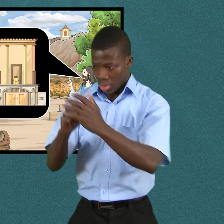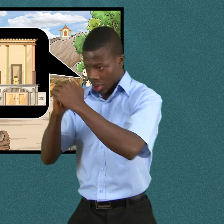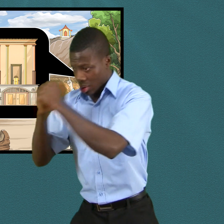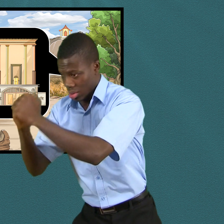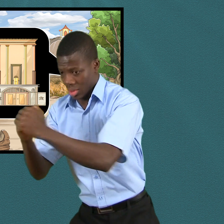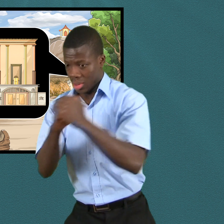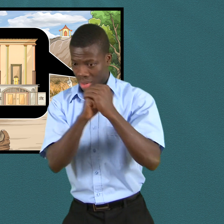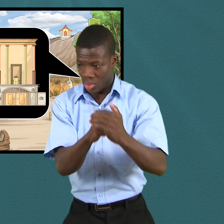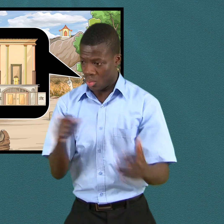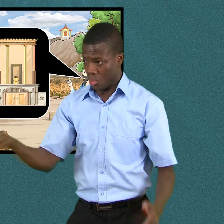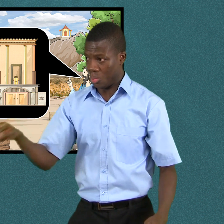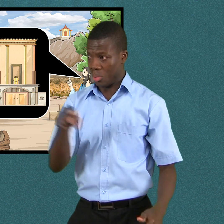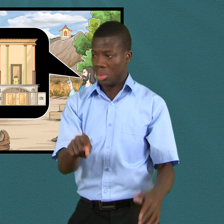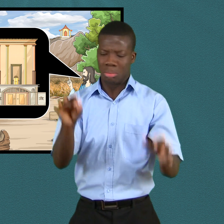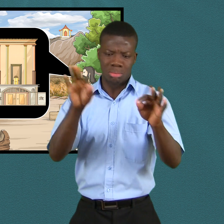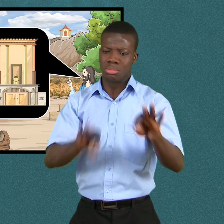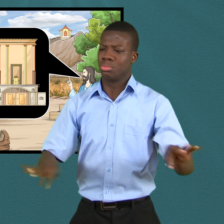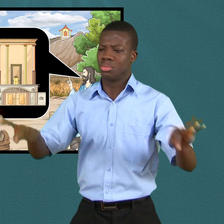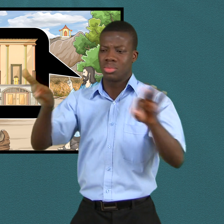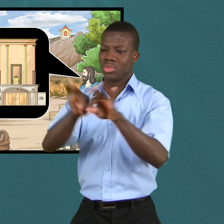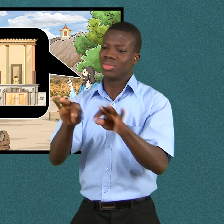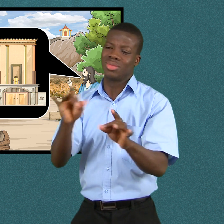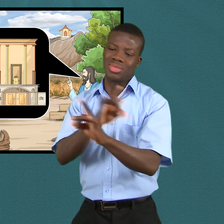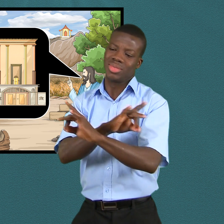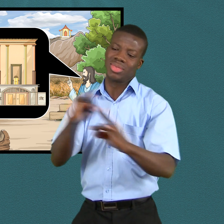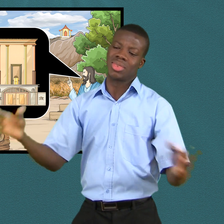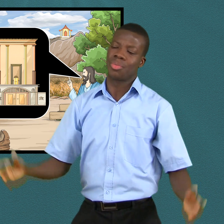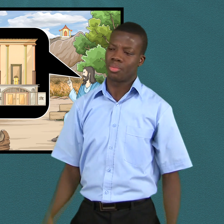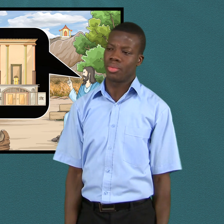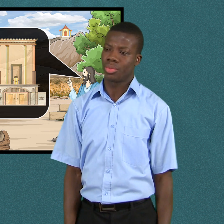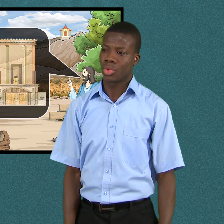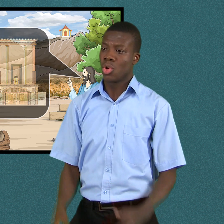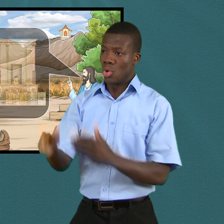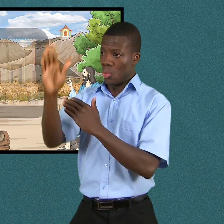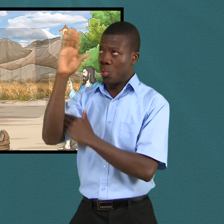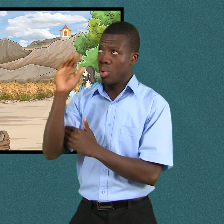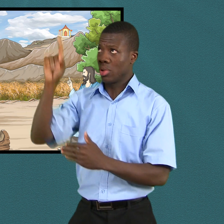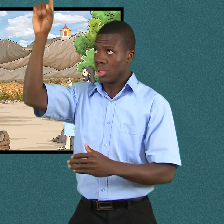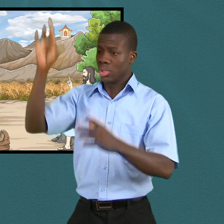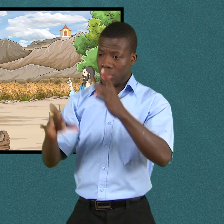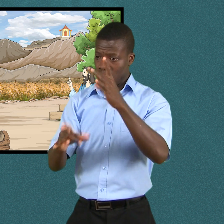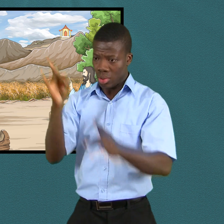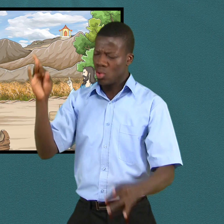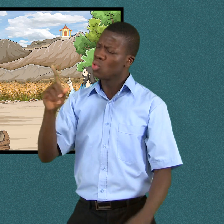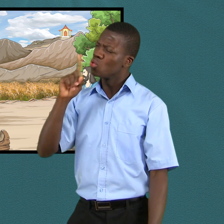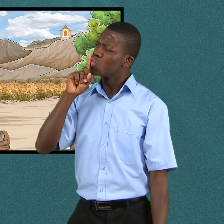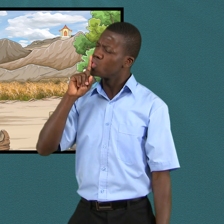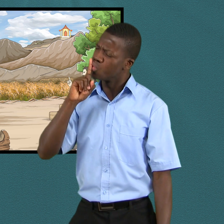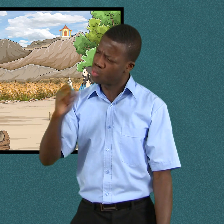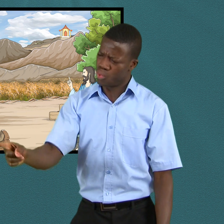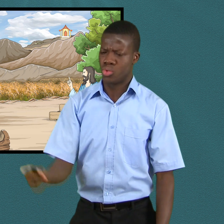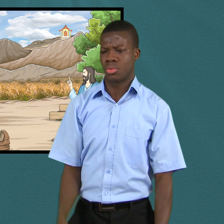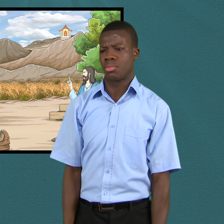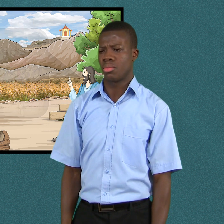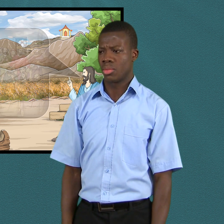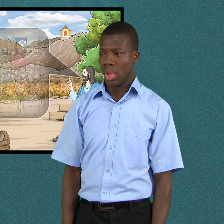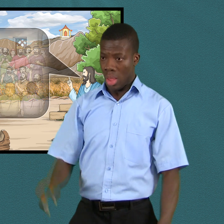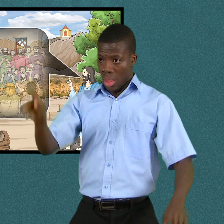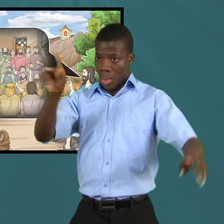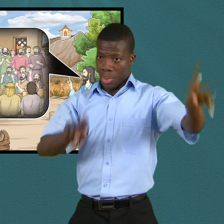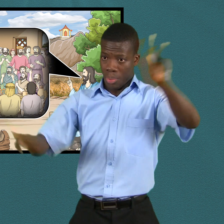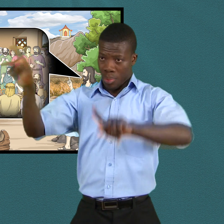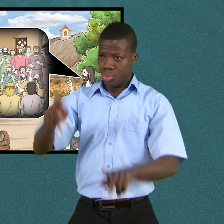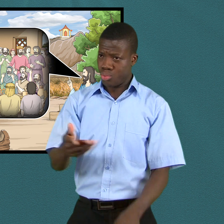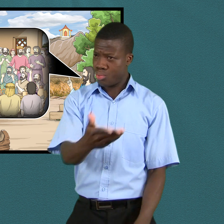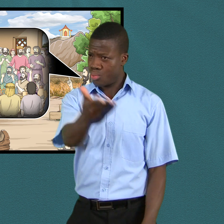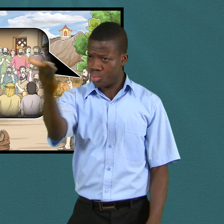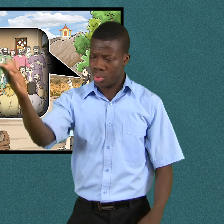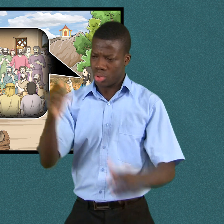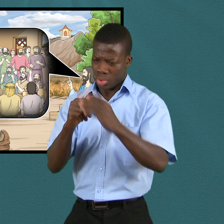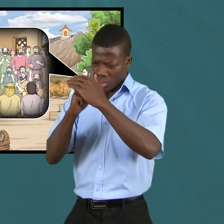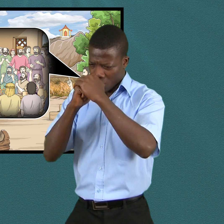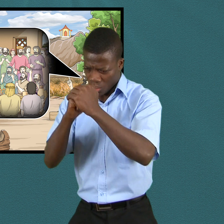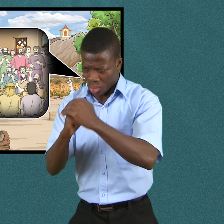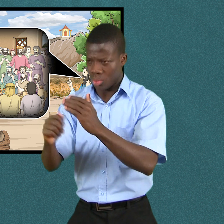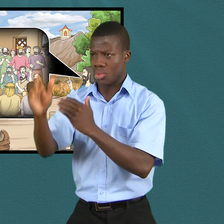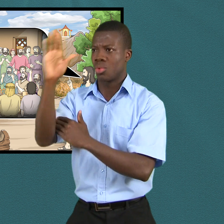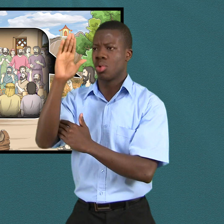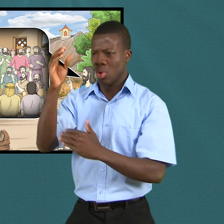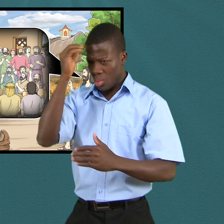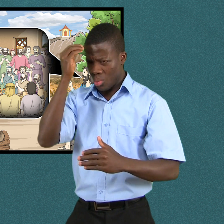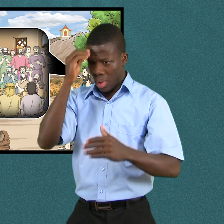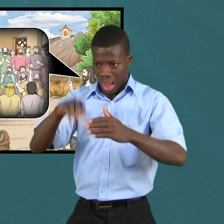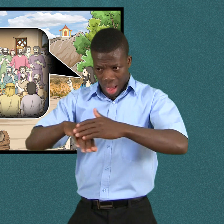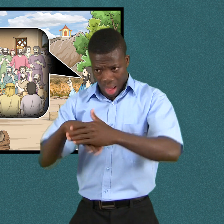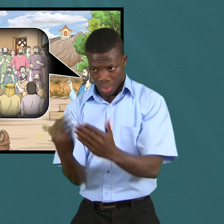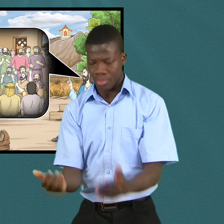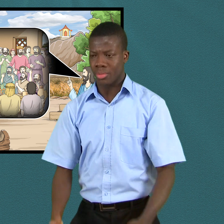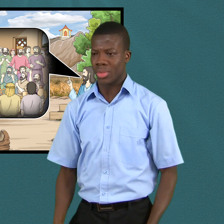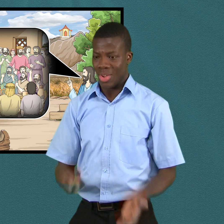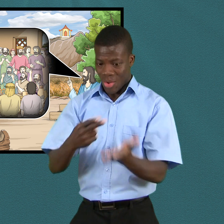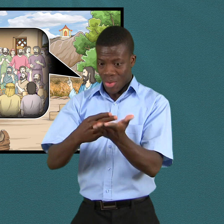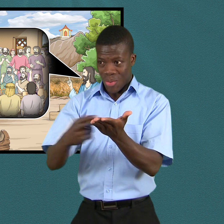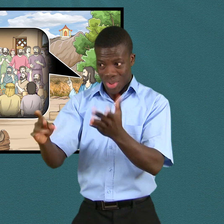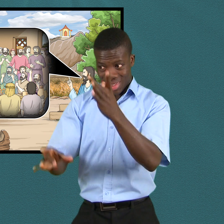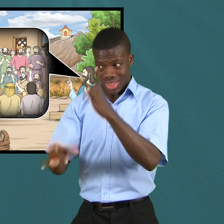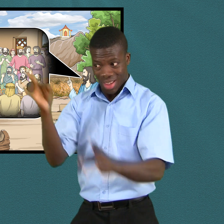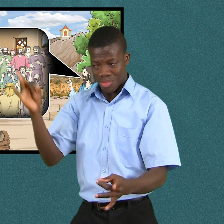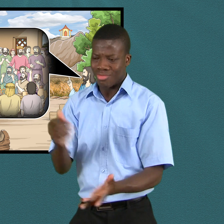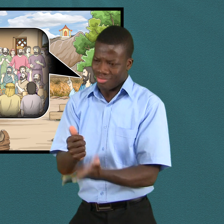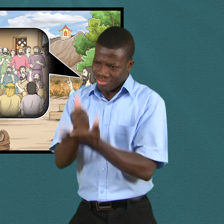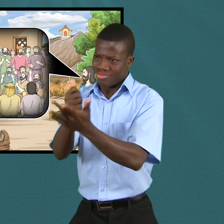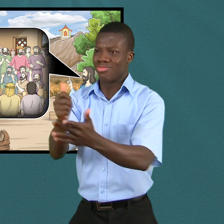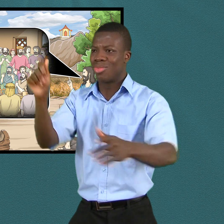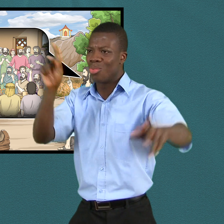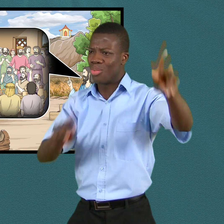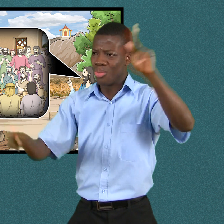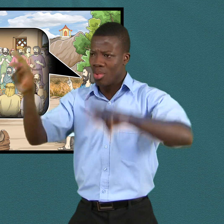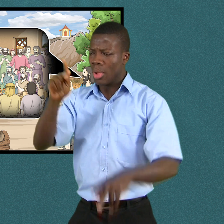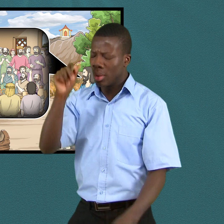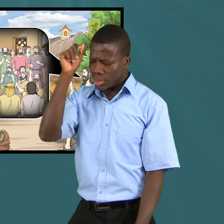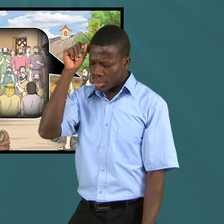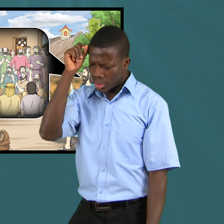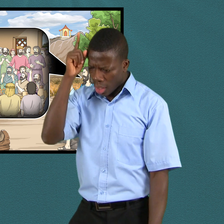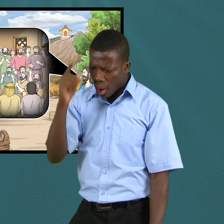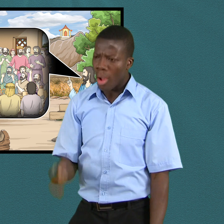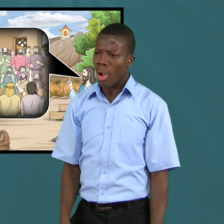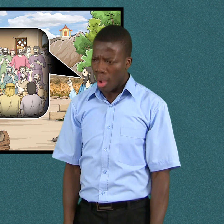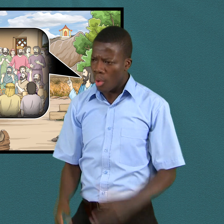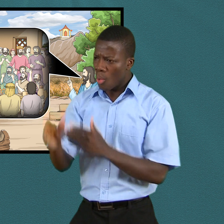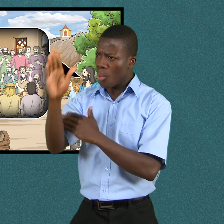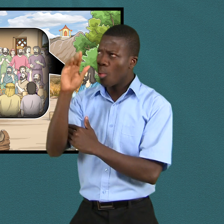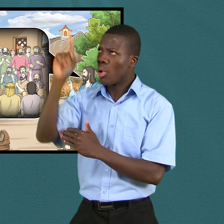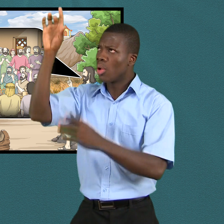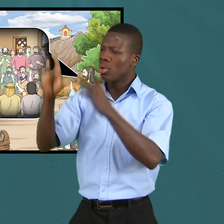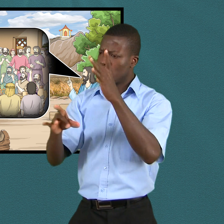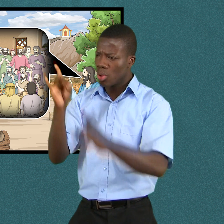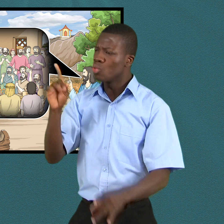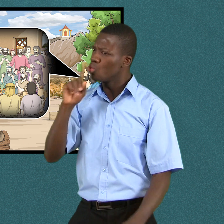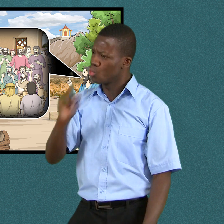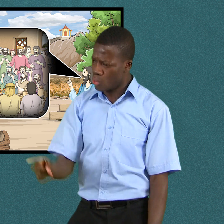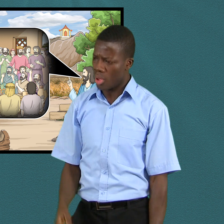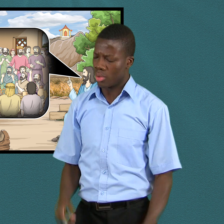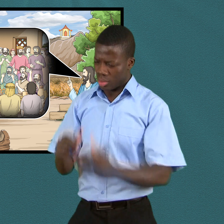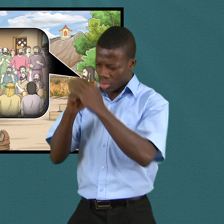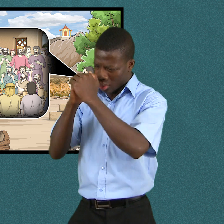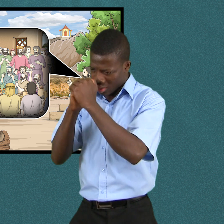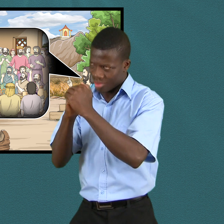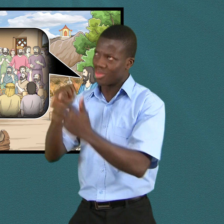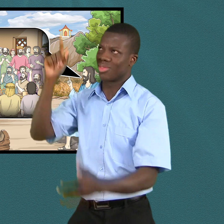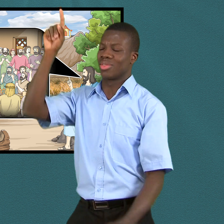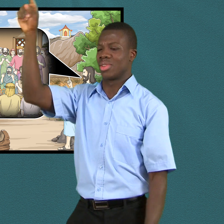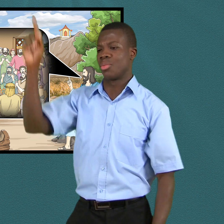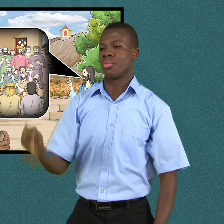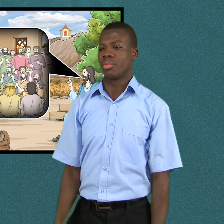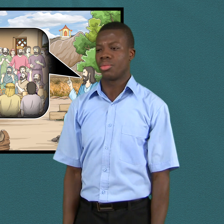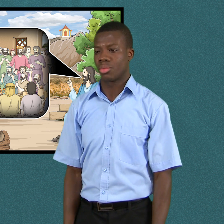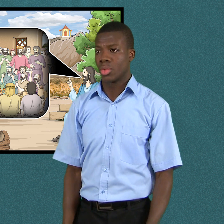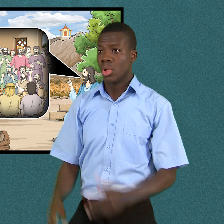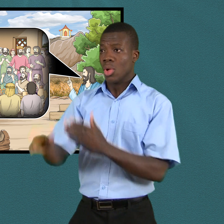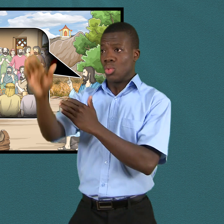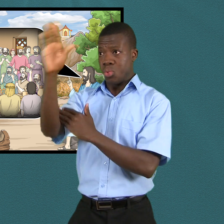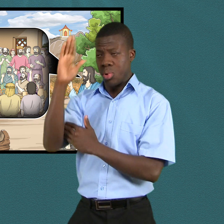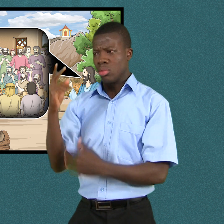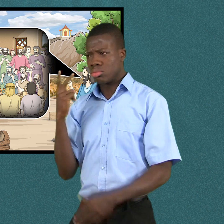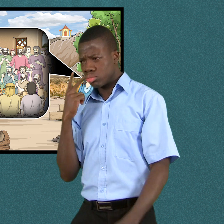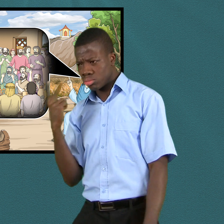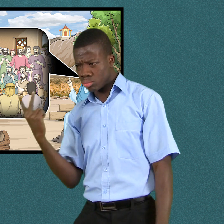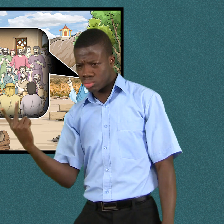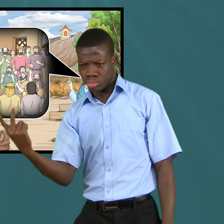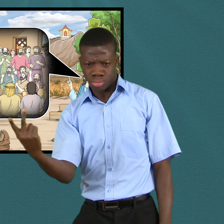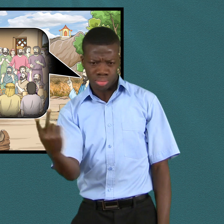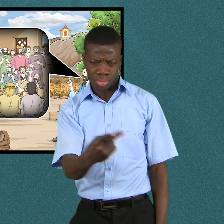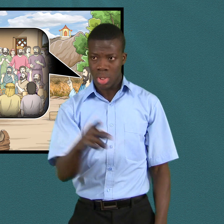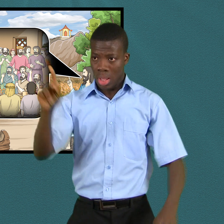You worship what you do not know; we worship what we do know, for salvation is from the Jews.